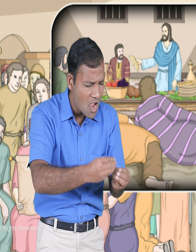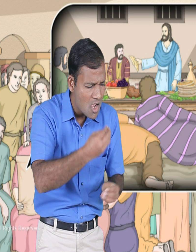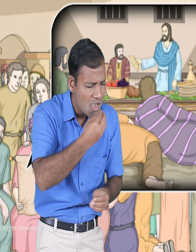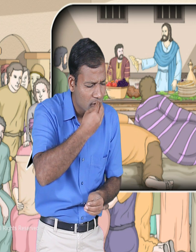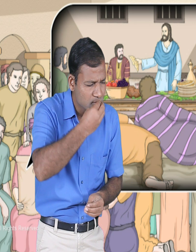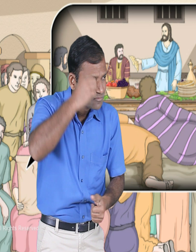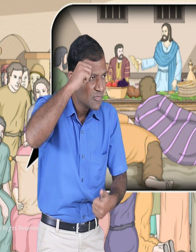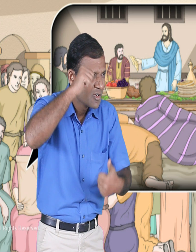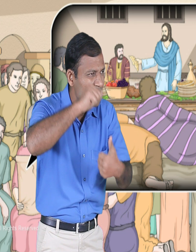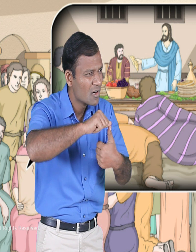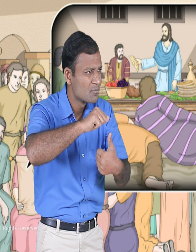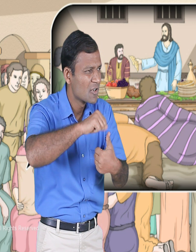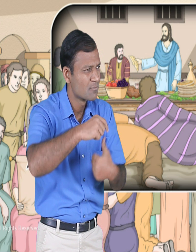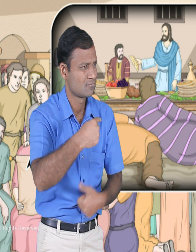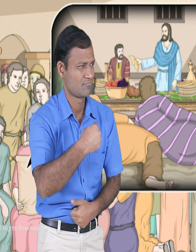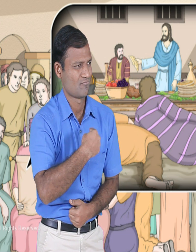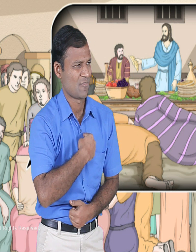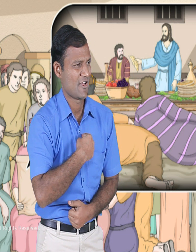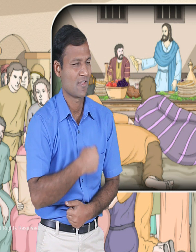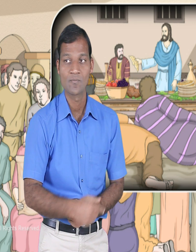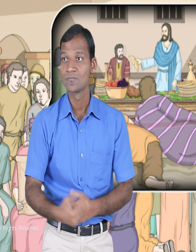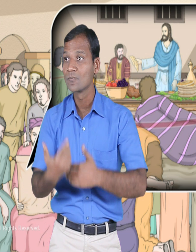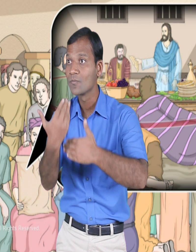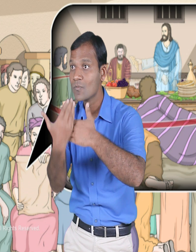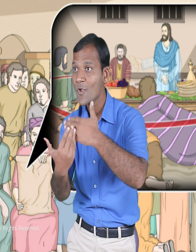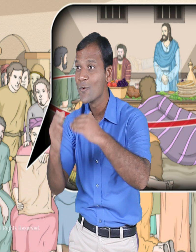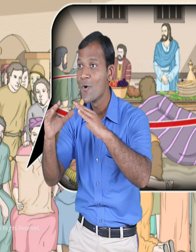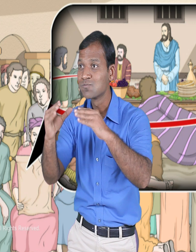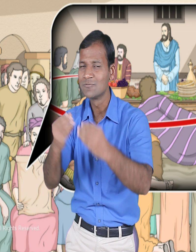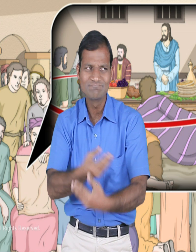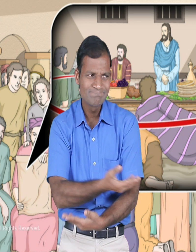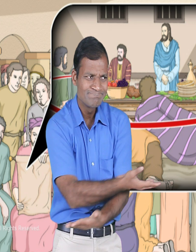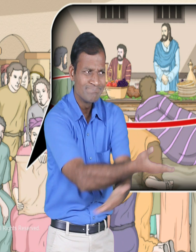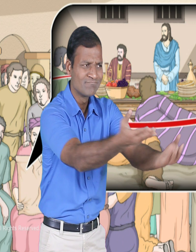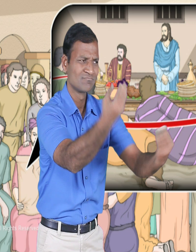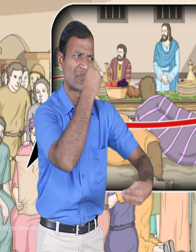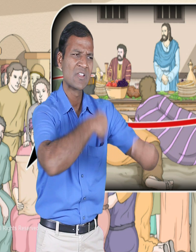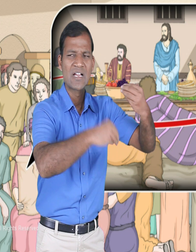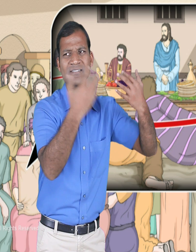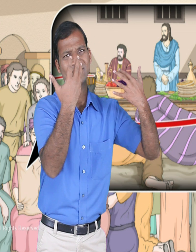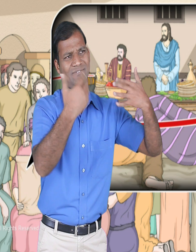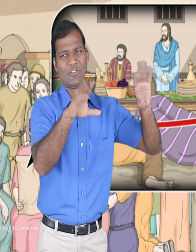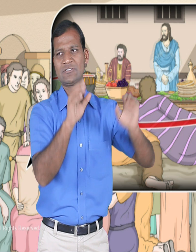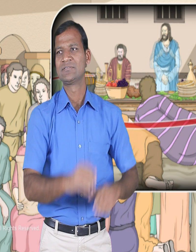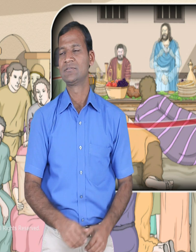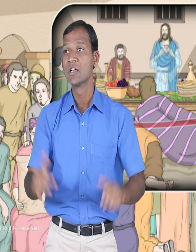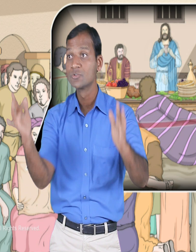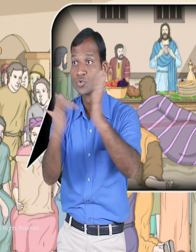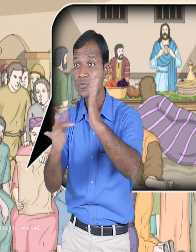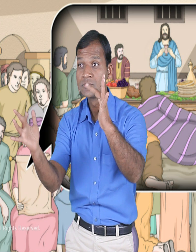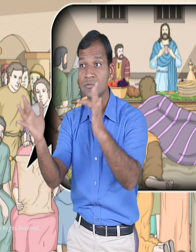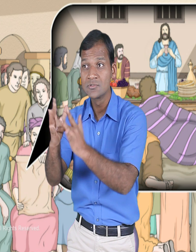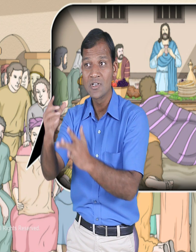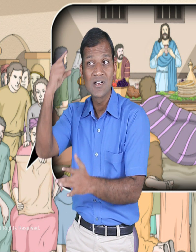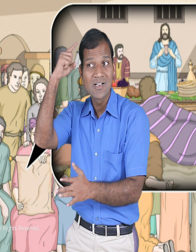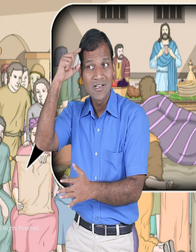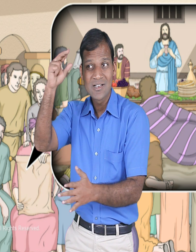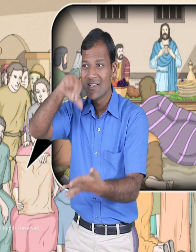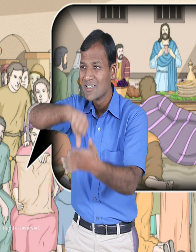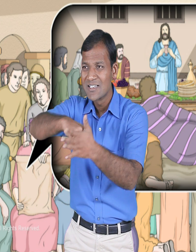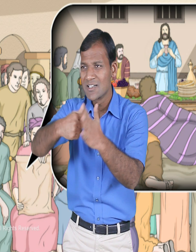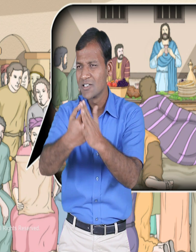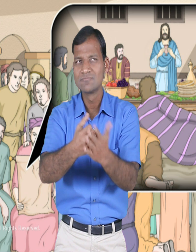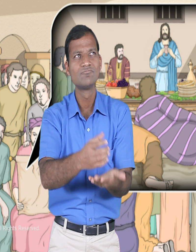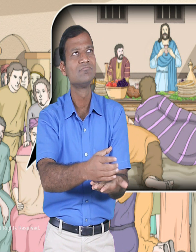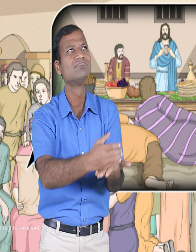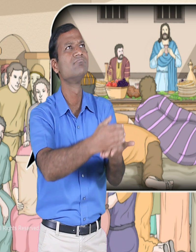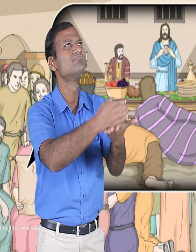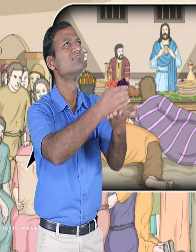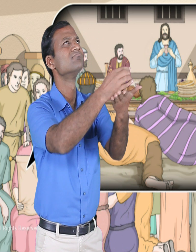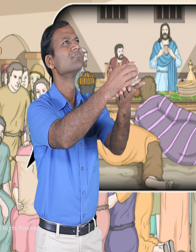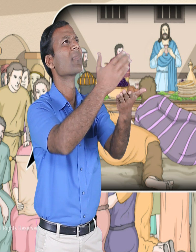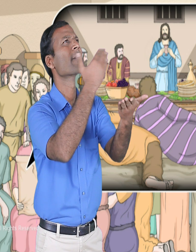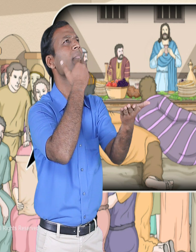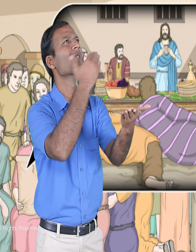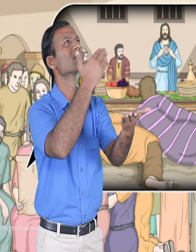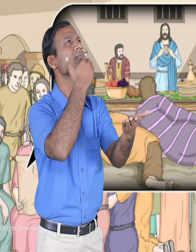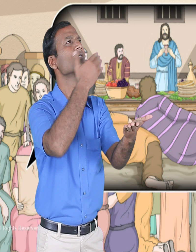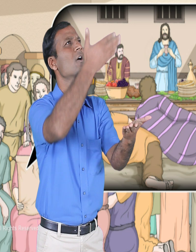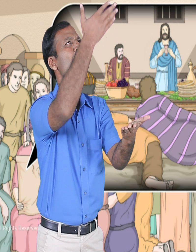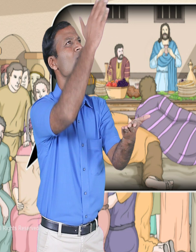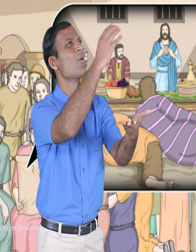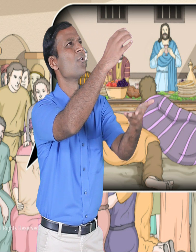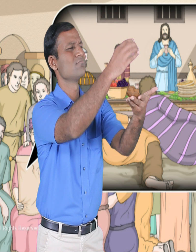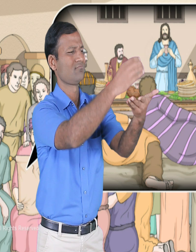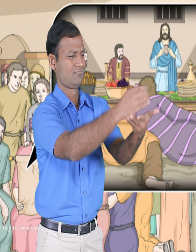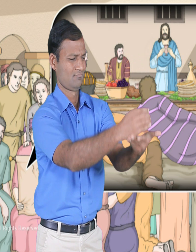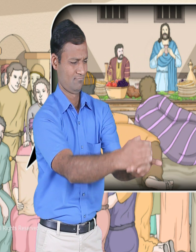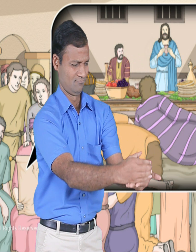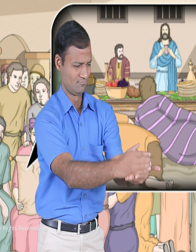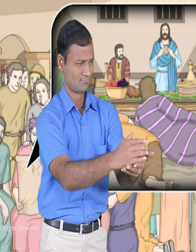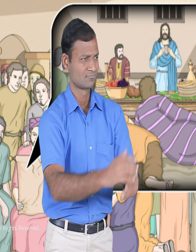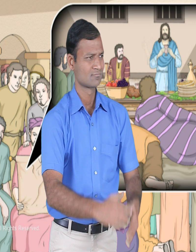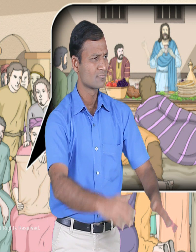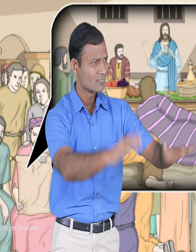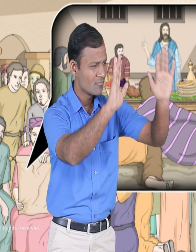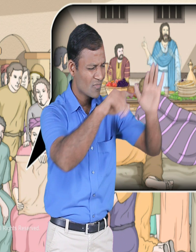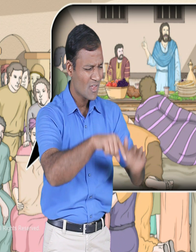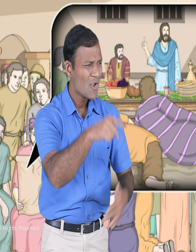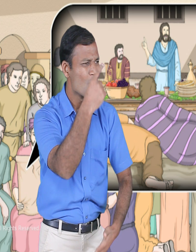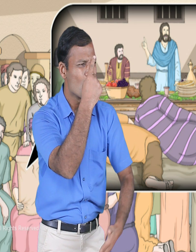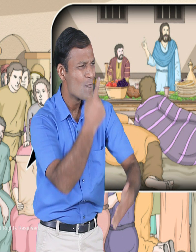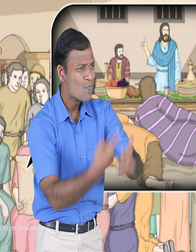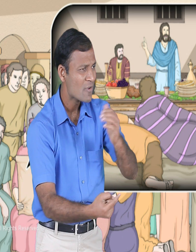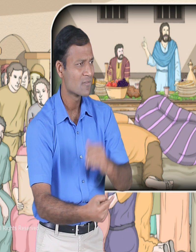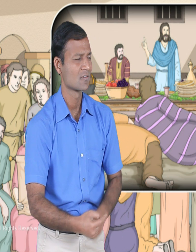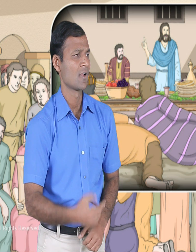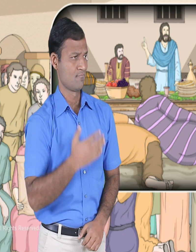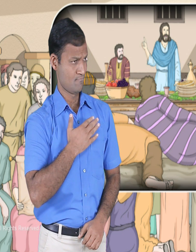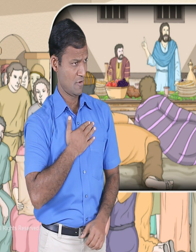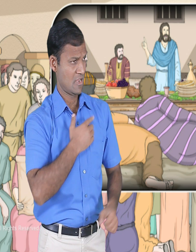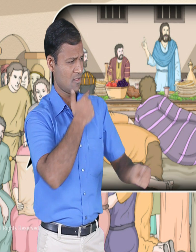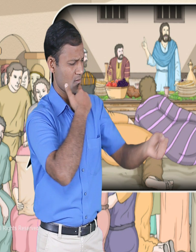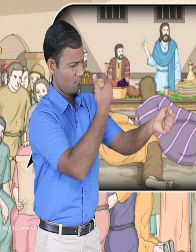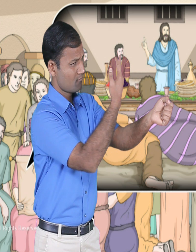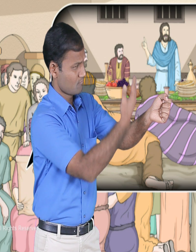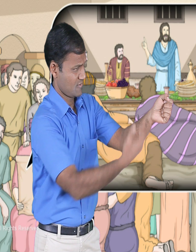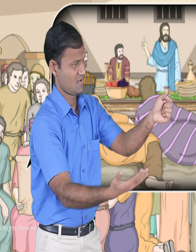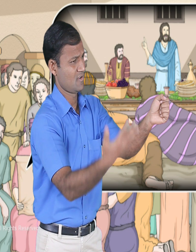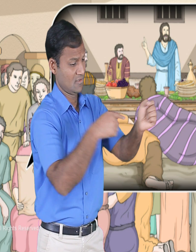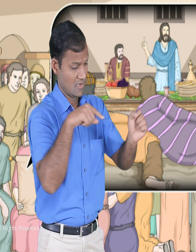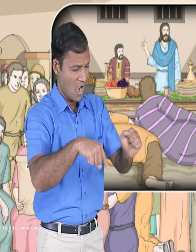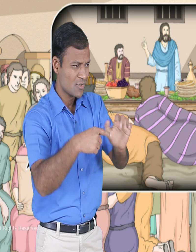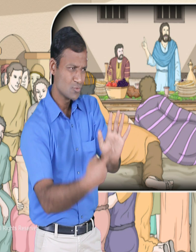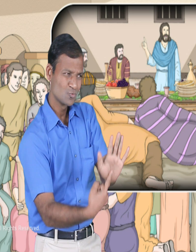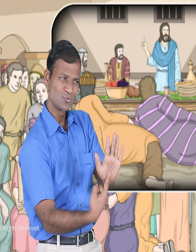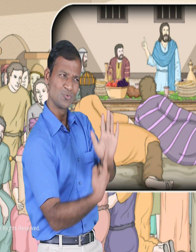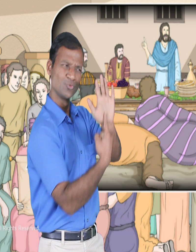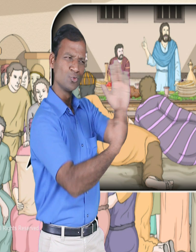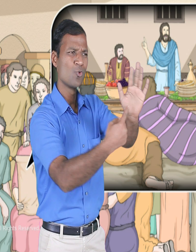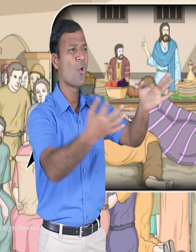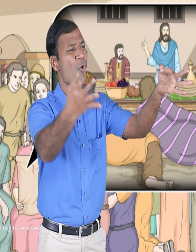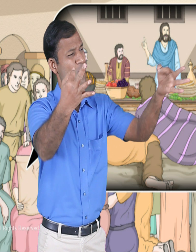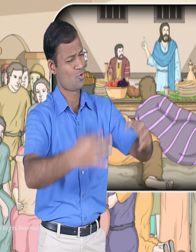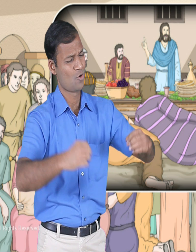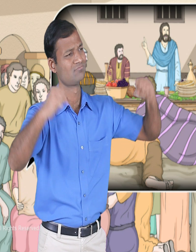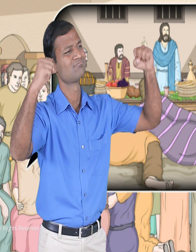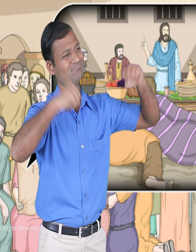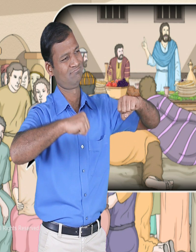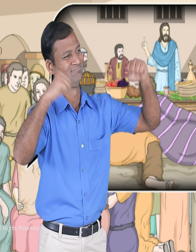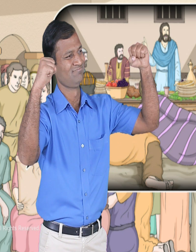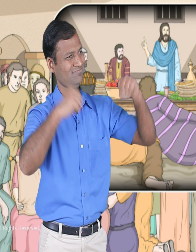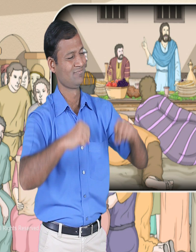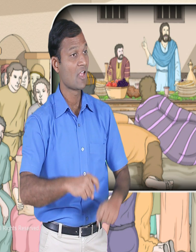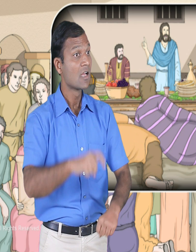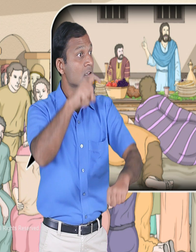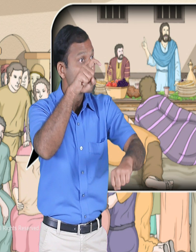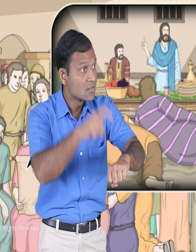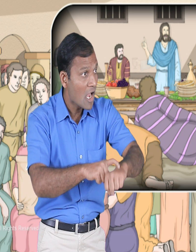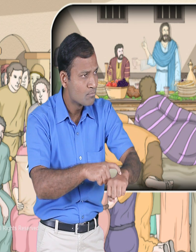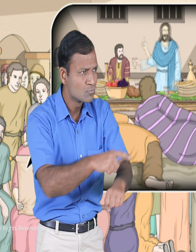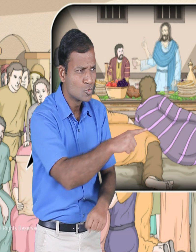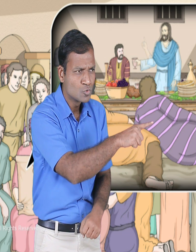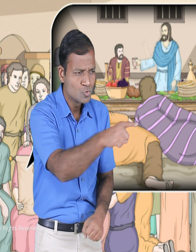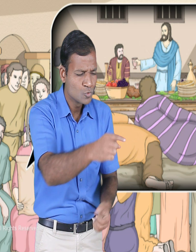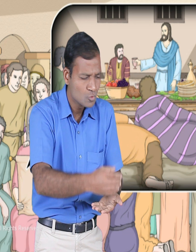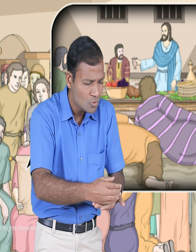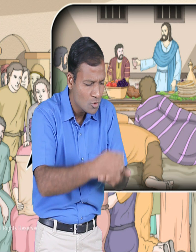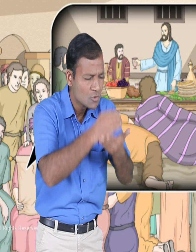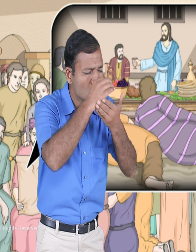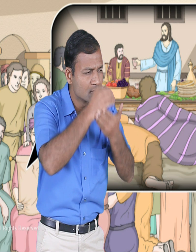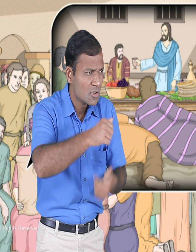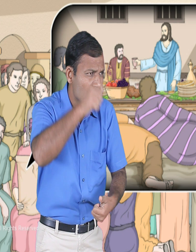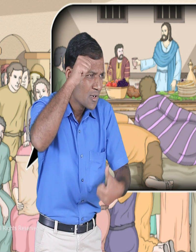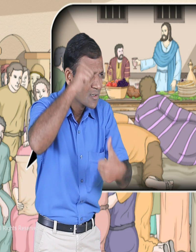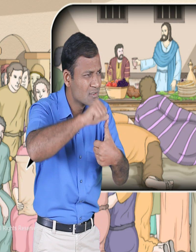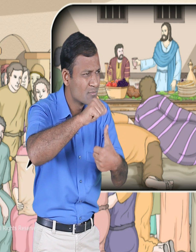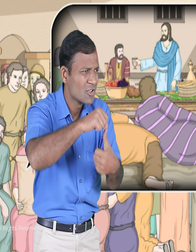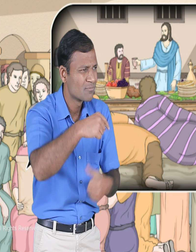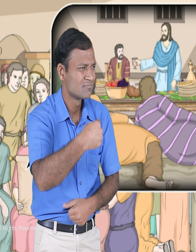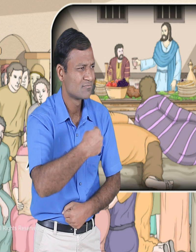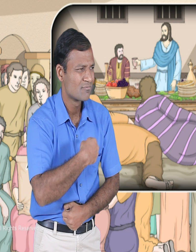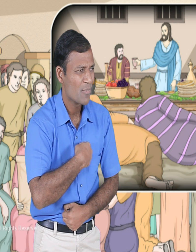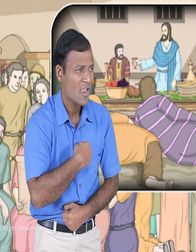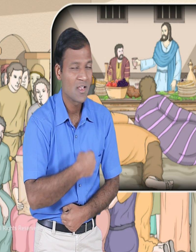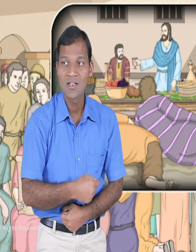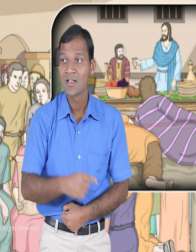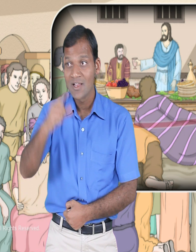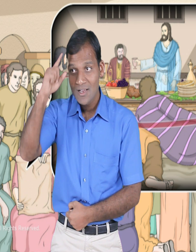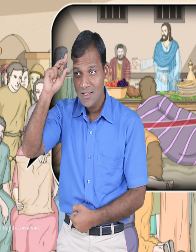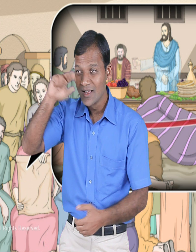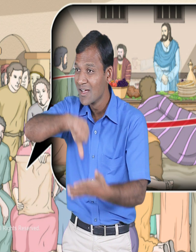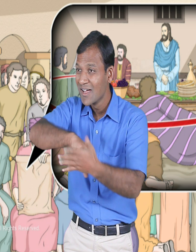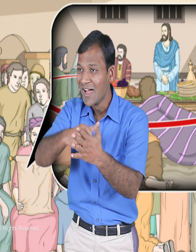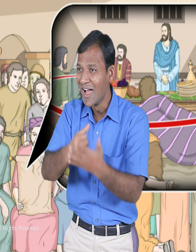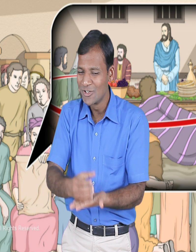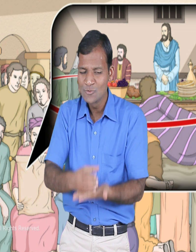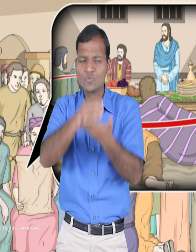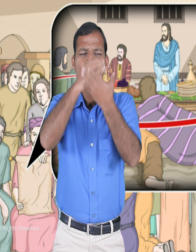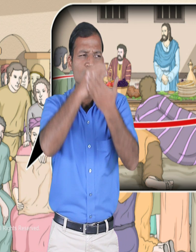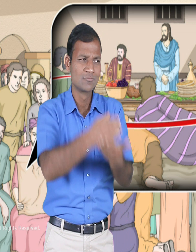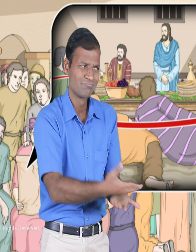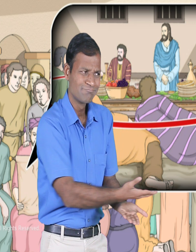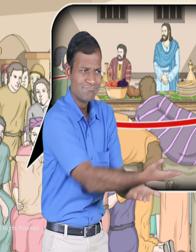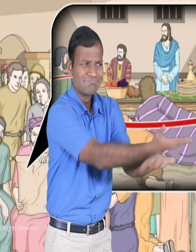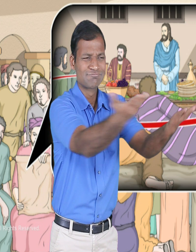do this in remembrance of Me.” In the same way, after supper He took the cup, saying, “This cup is the new covenant in My blood;